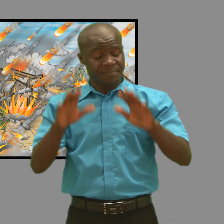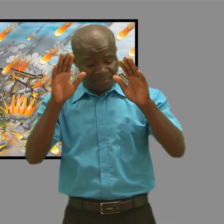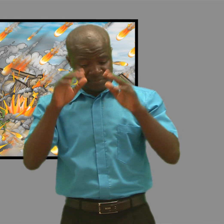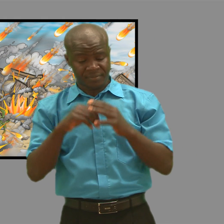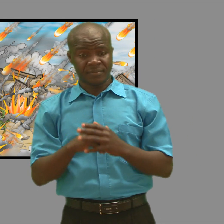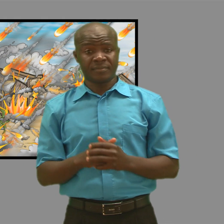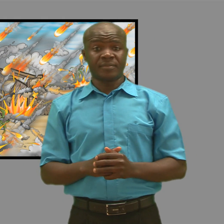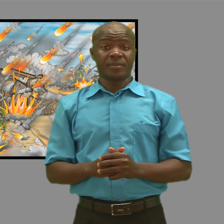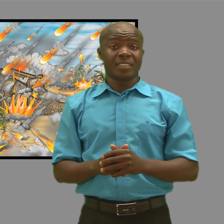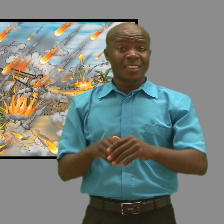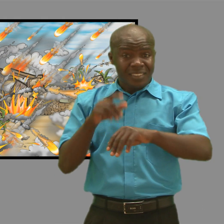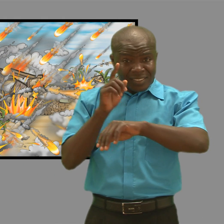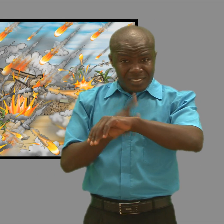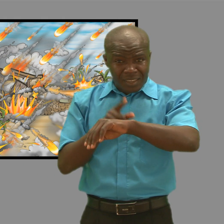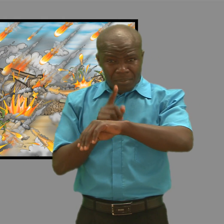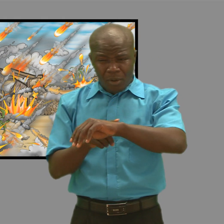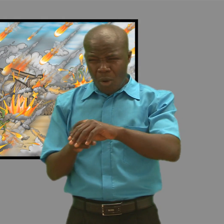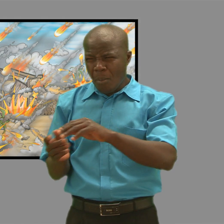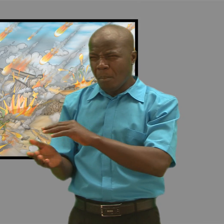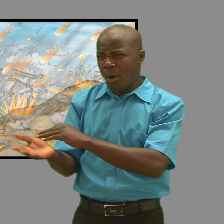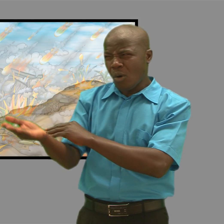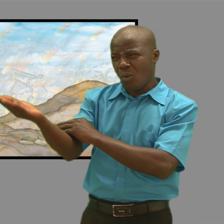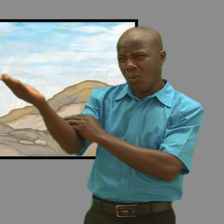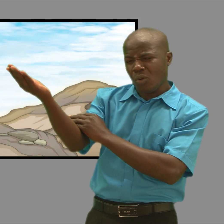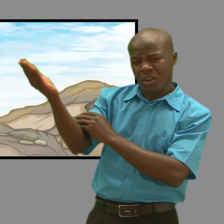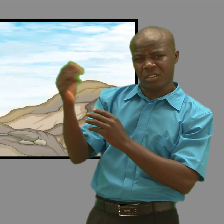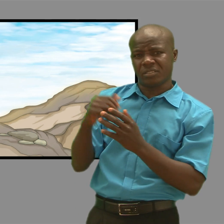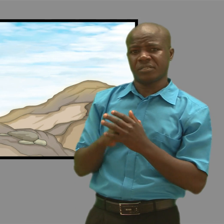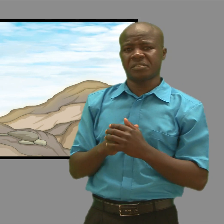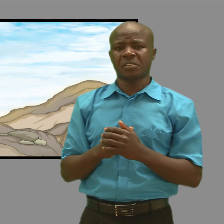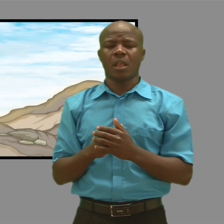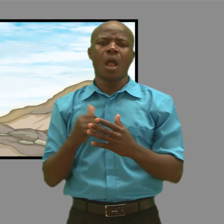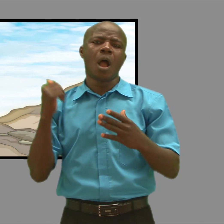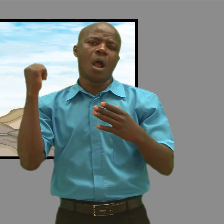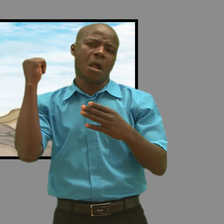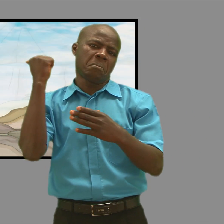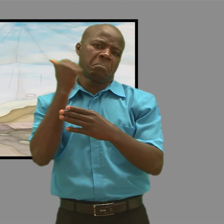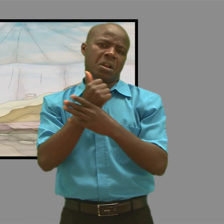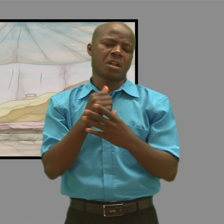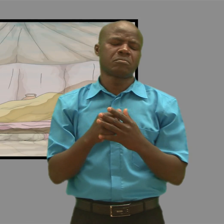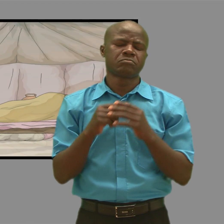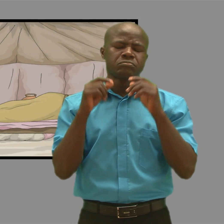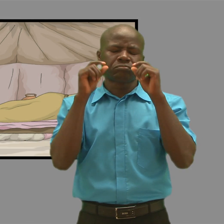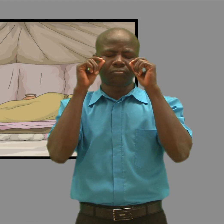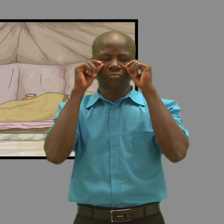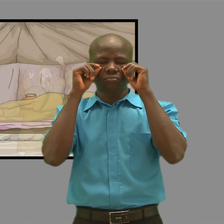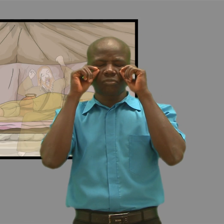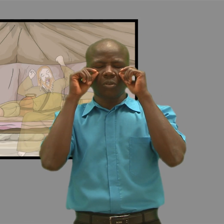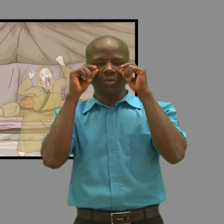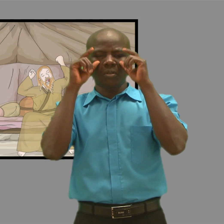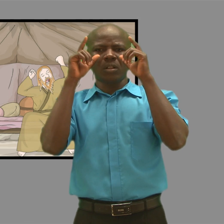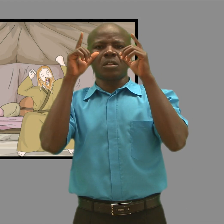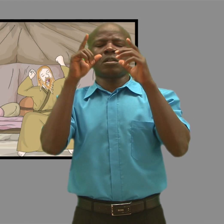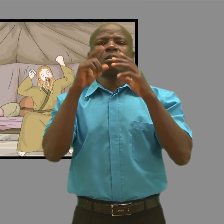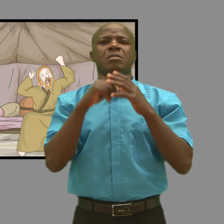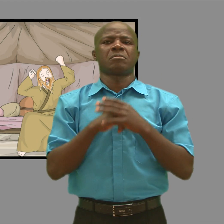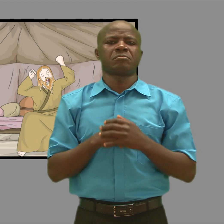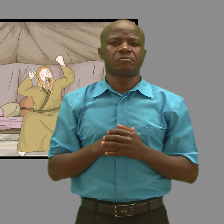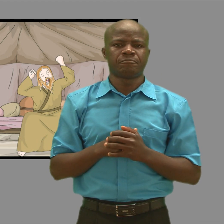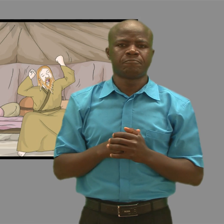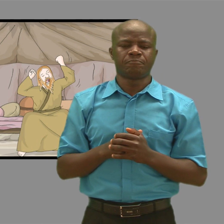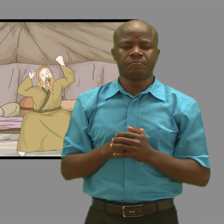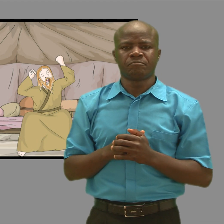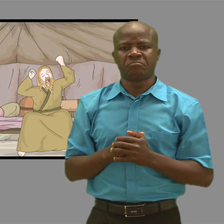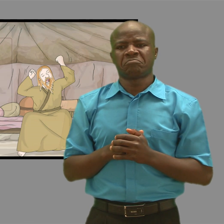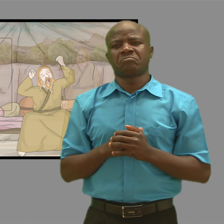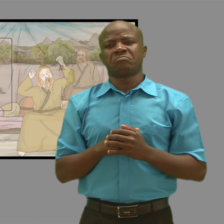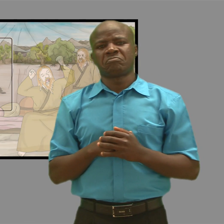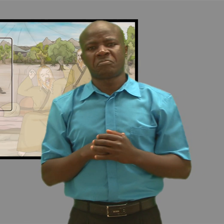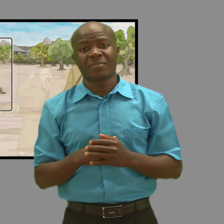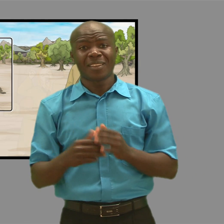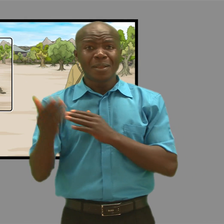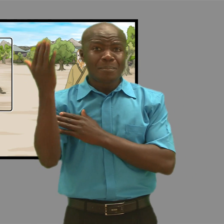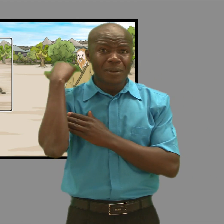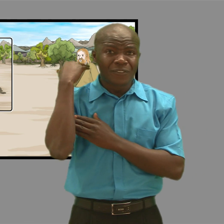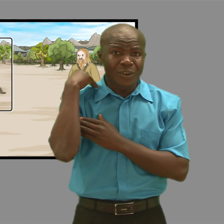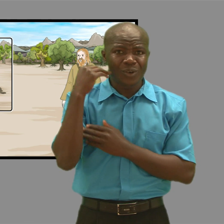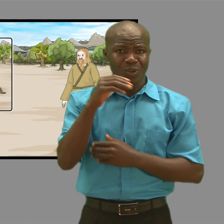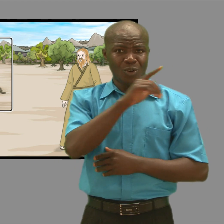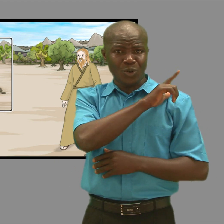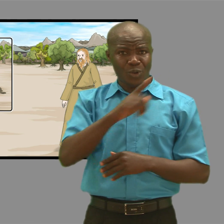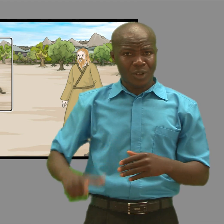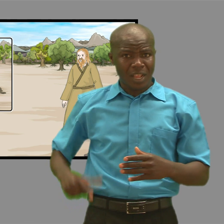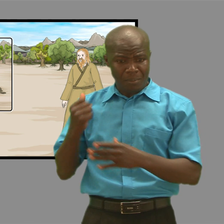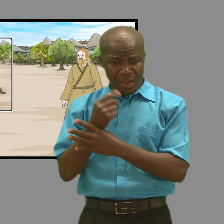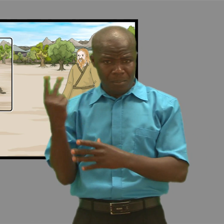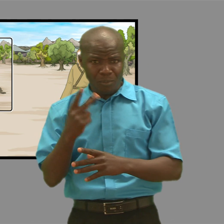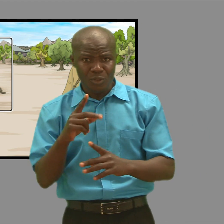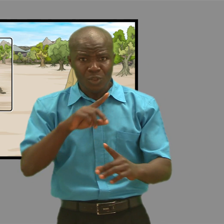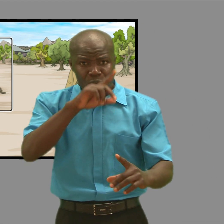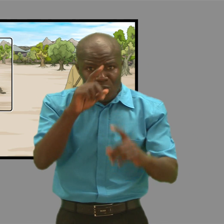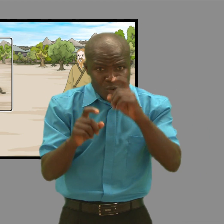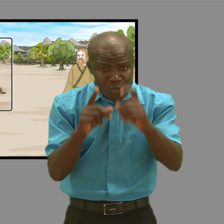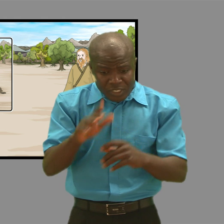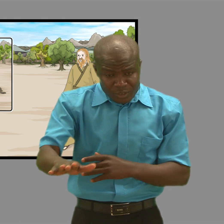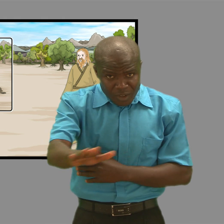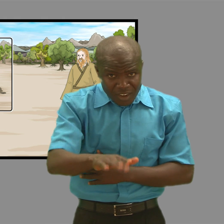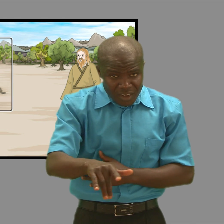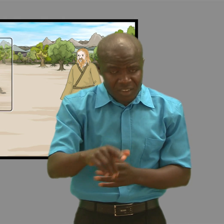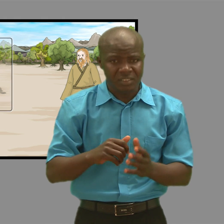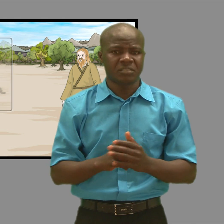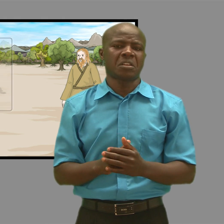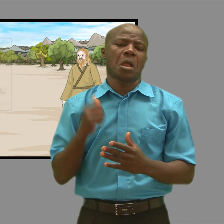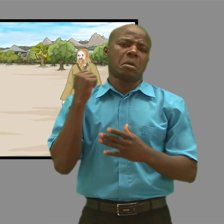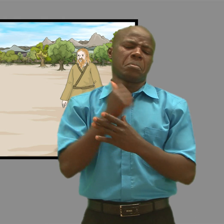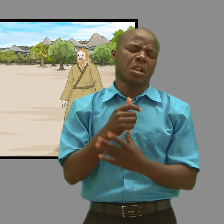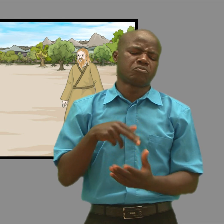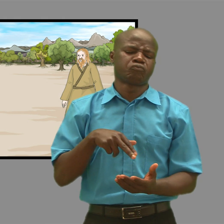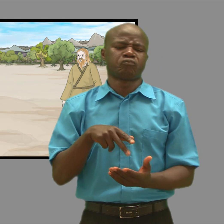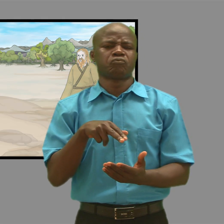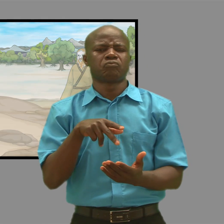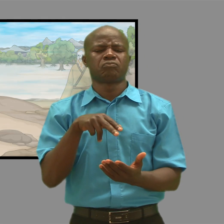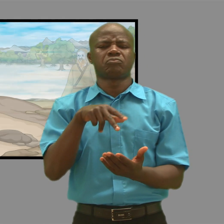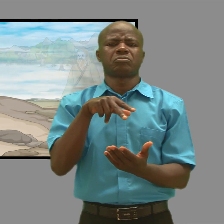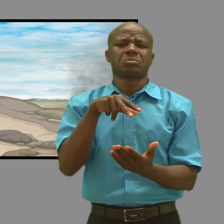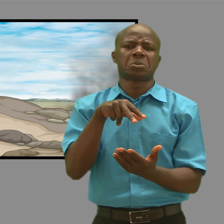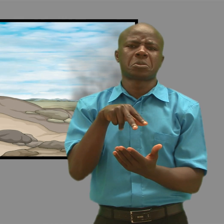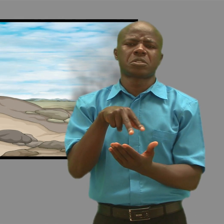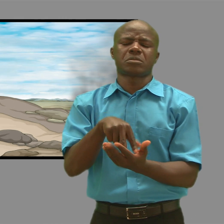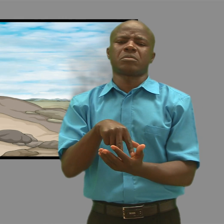Early the next morning, Abraham got up and returned to the place where he had stood before the LORD.